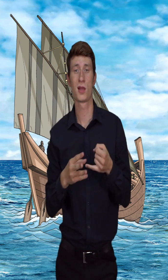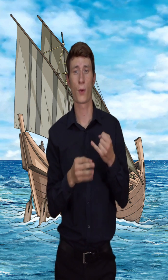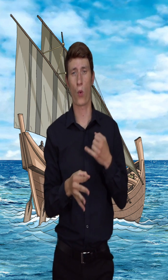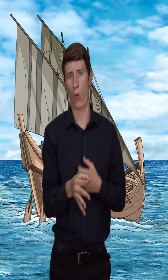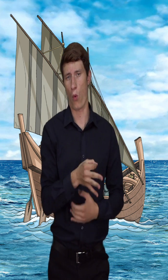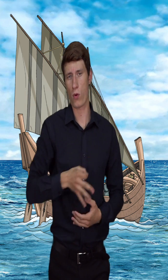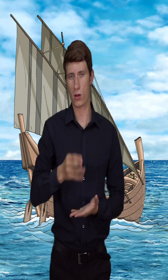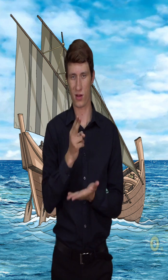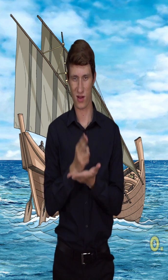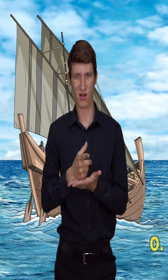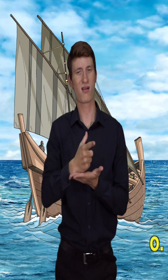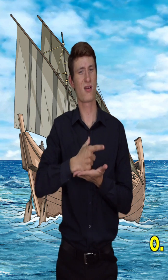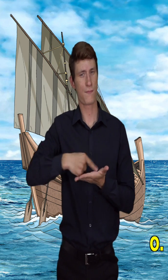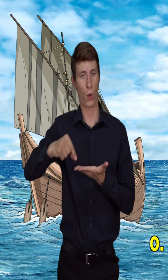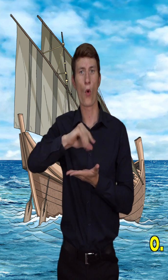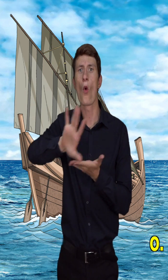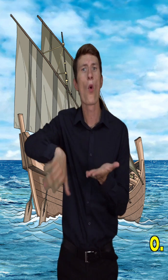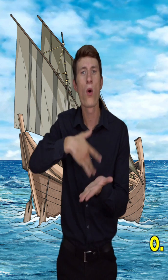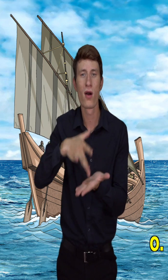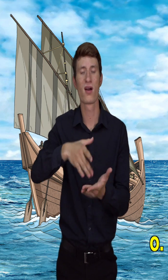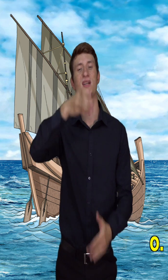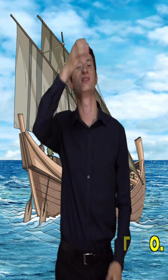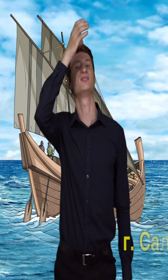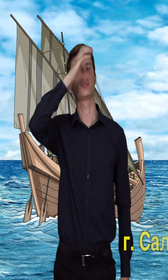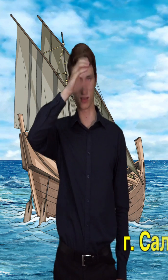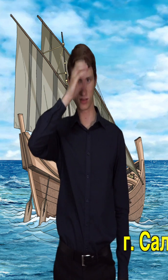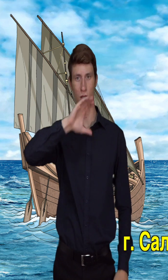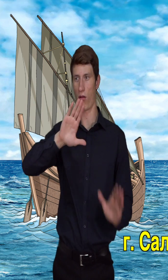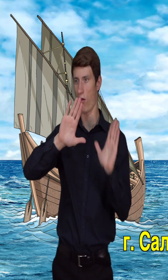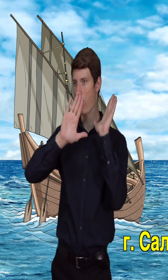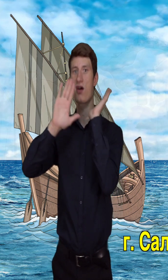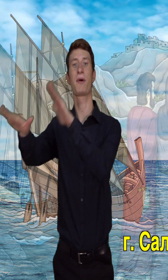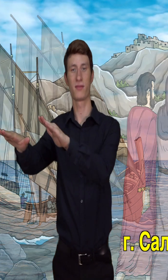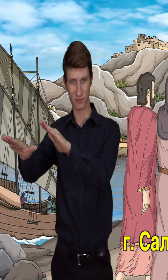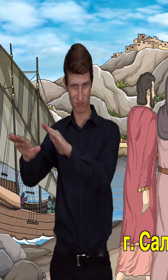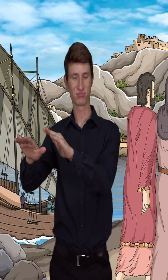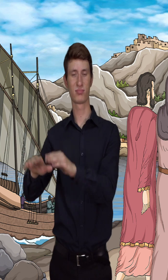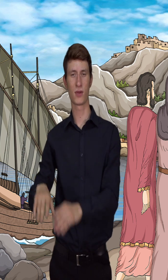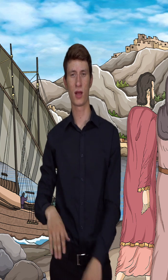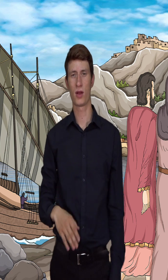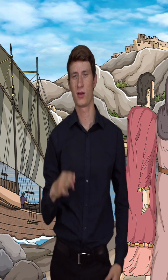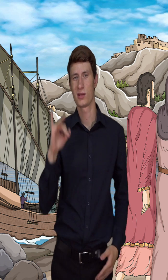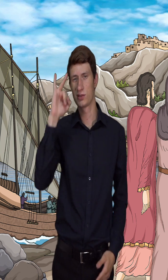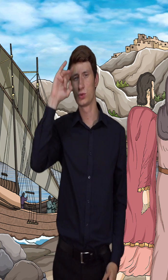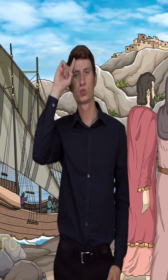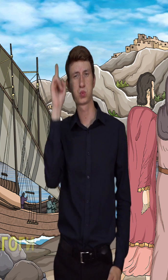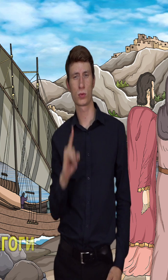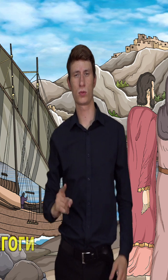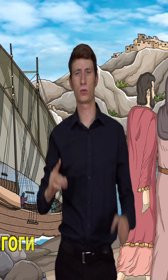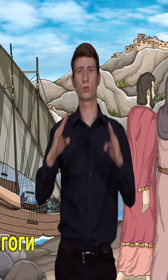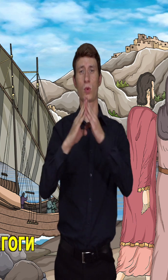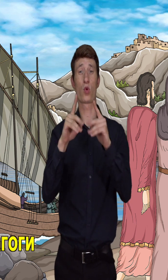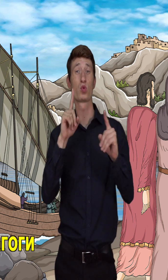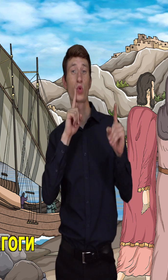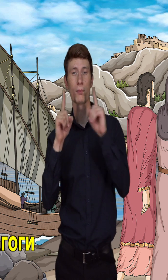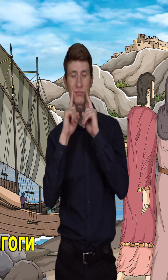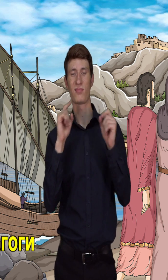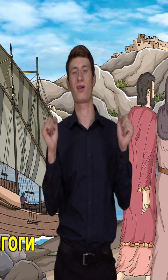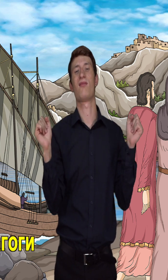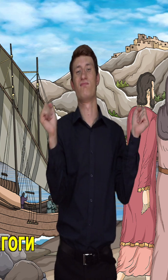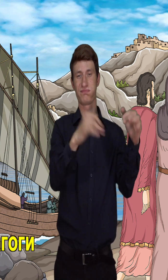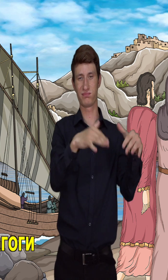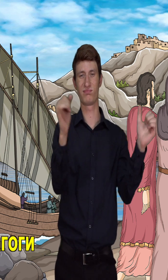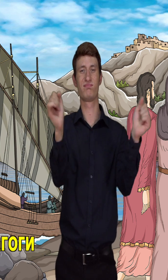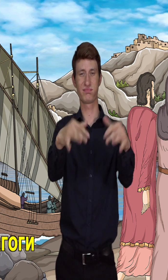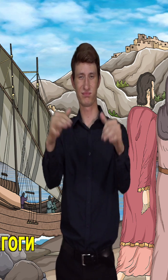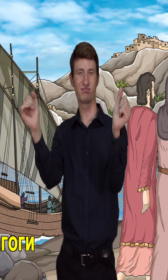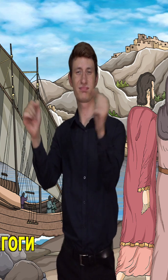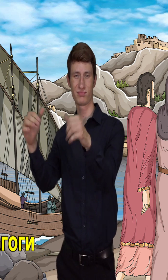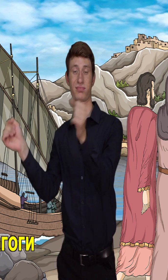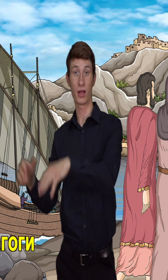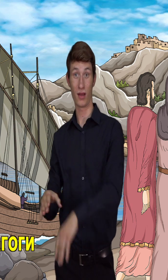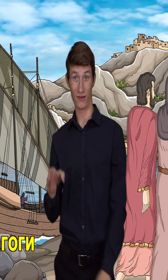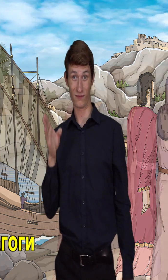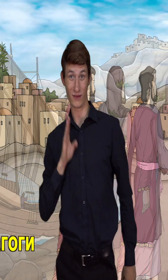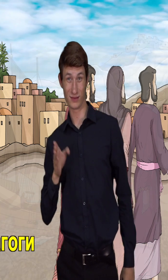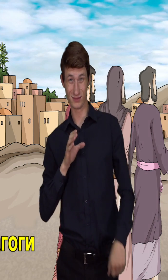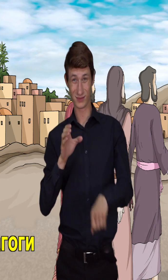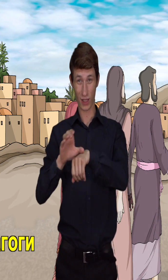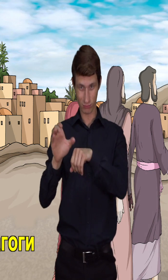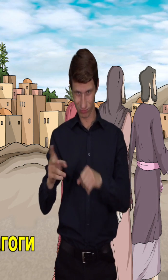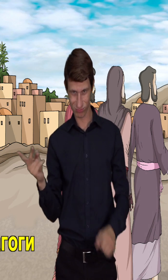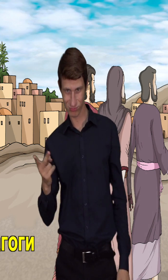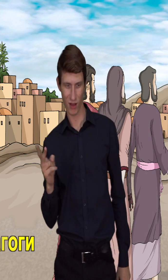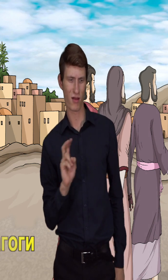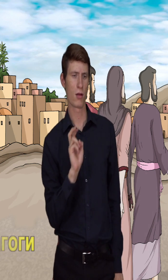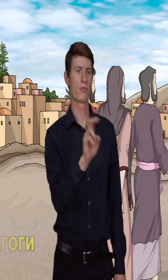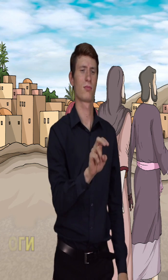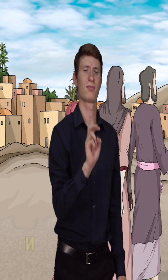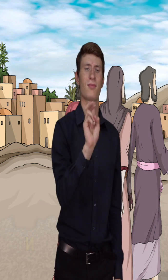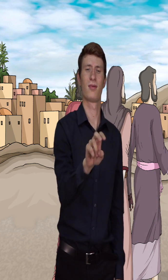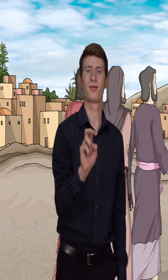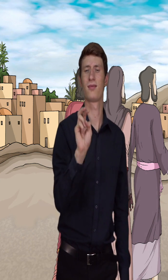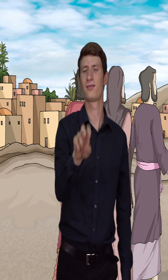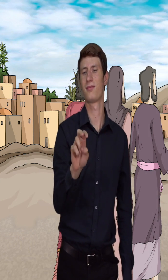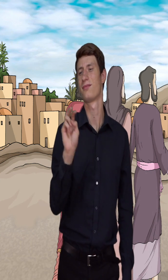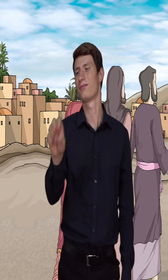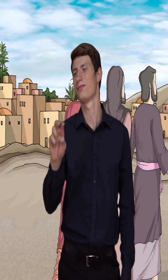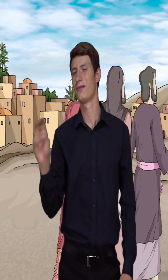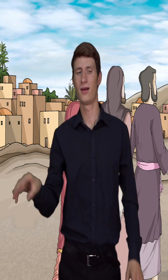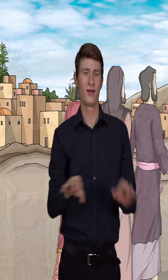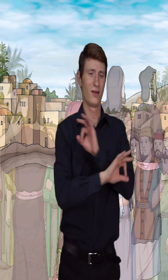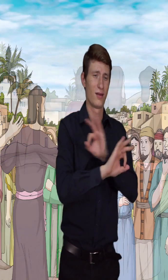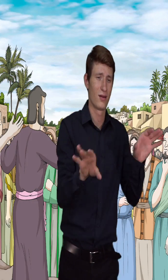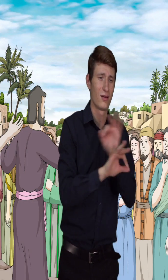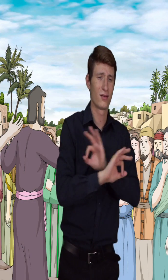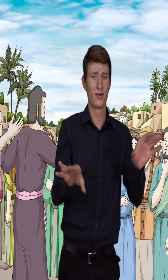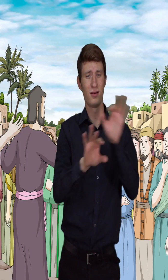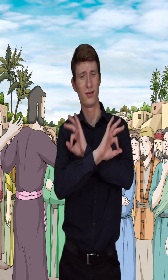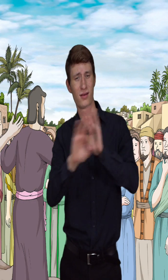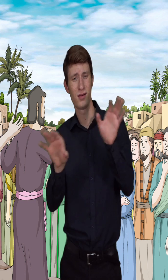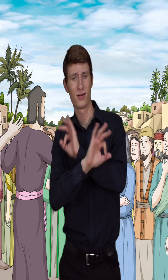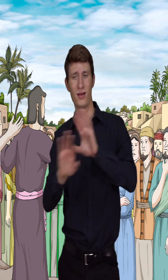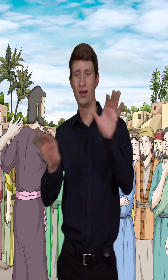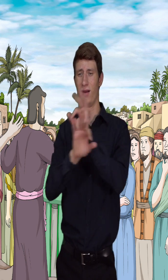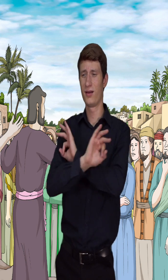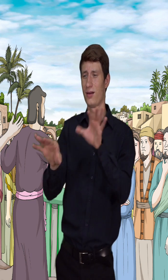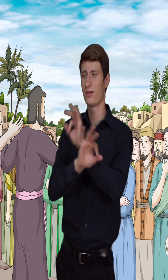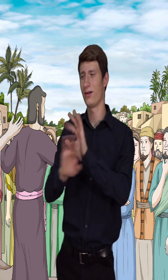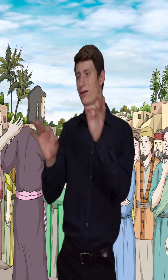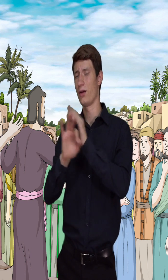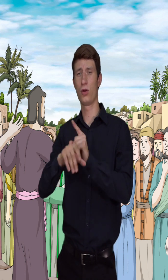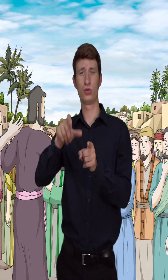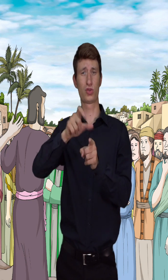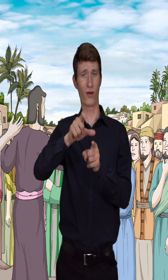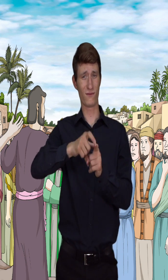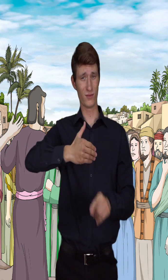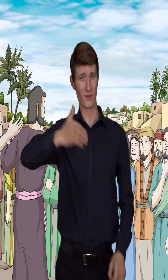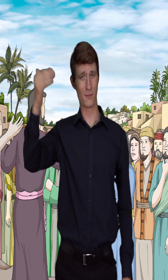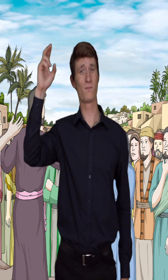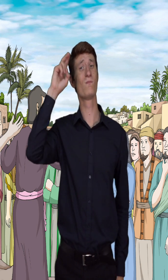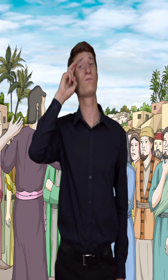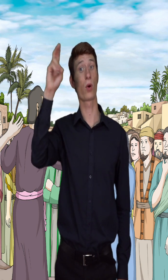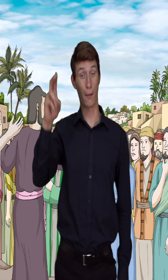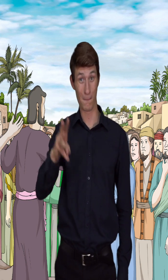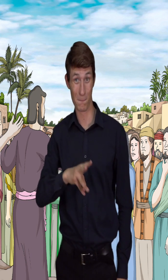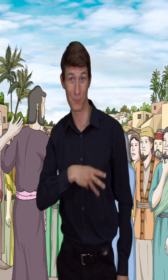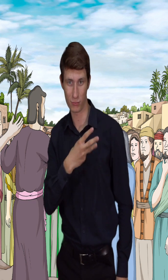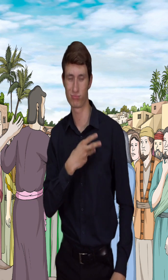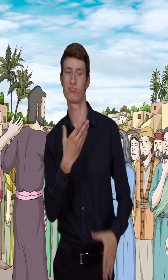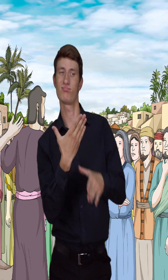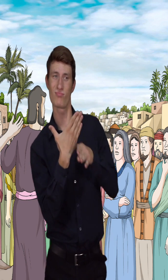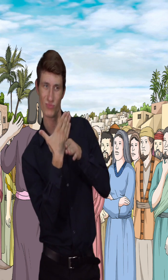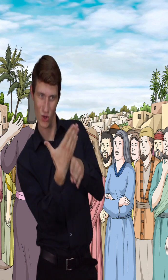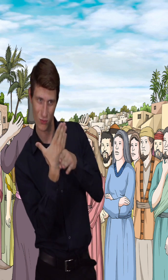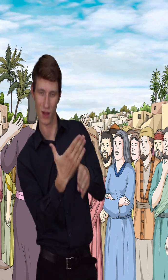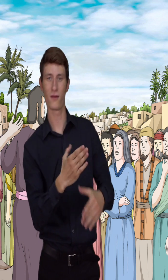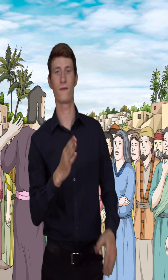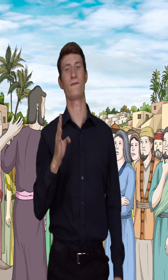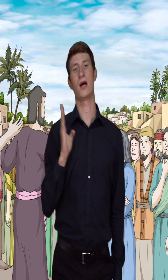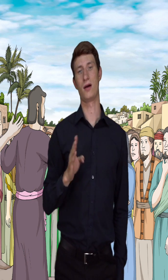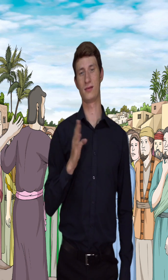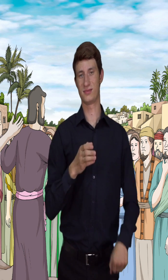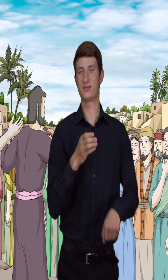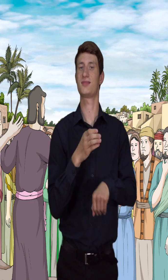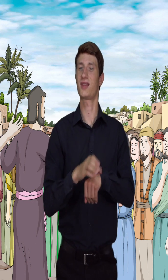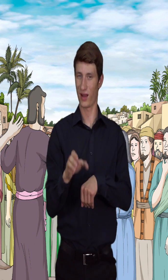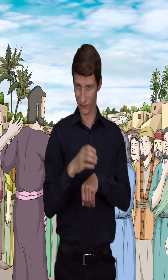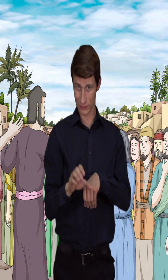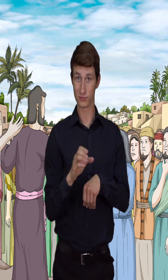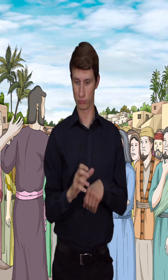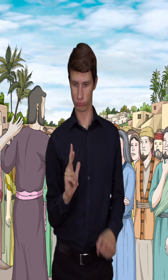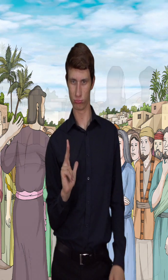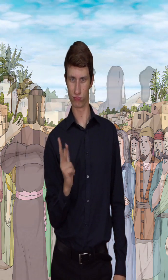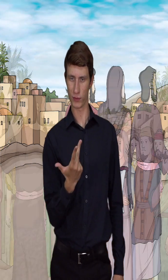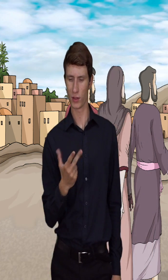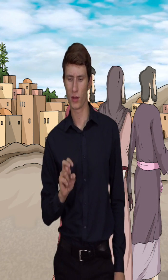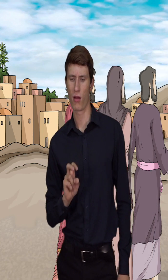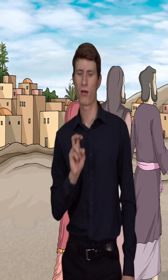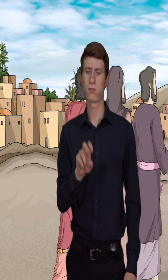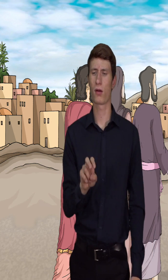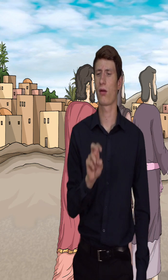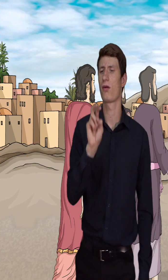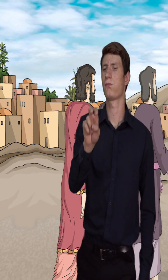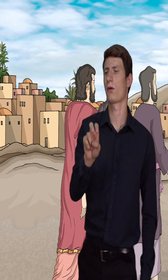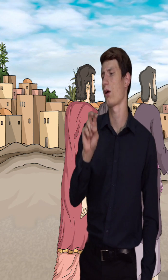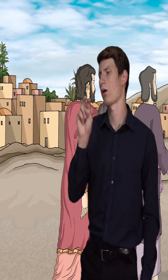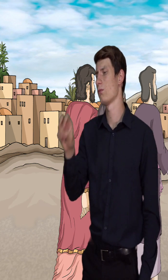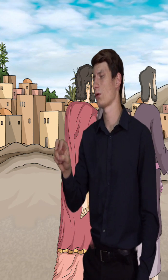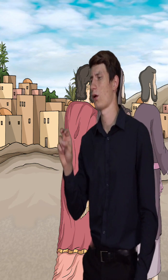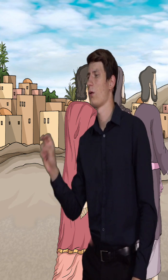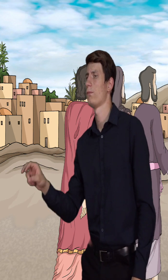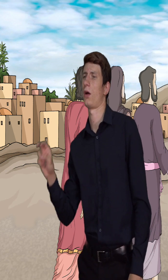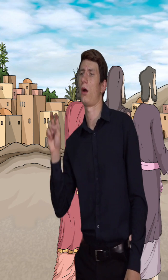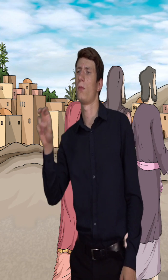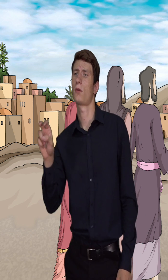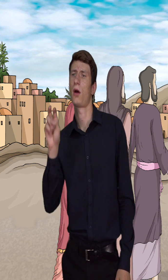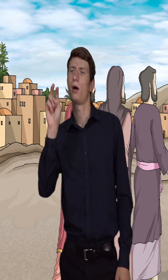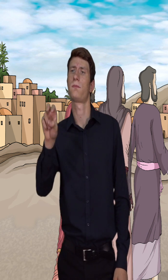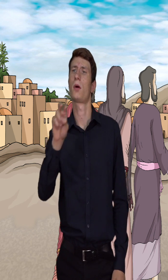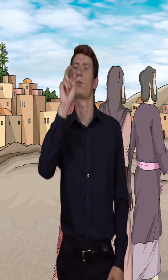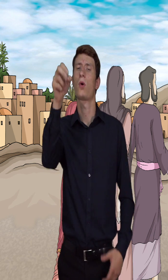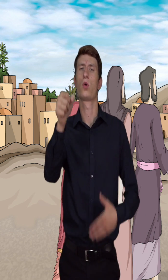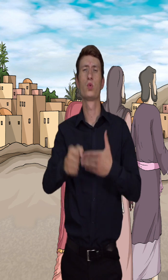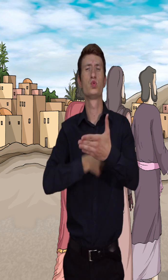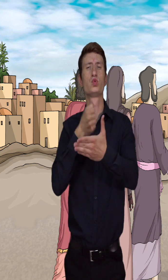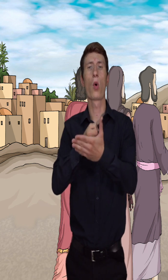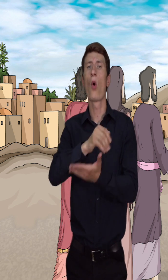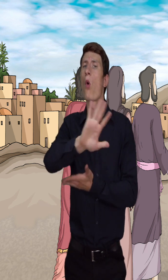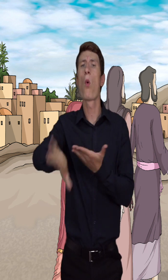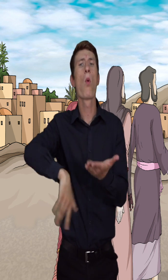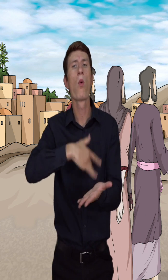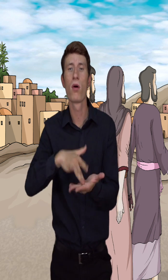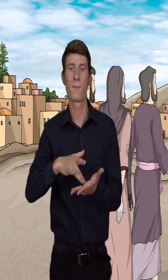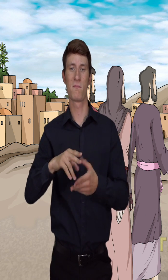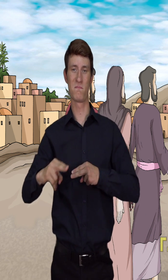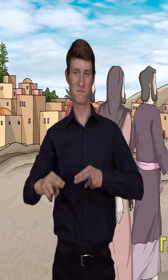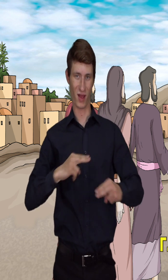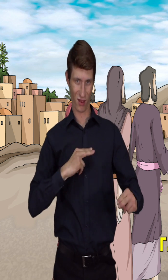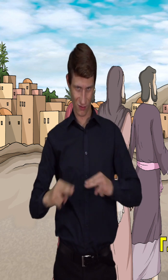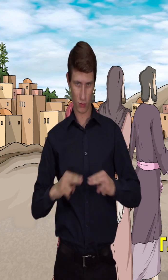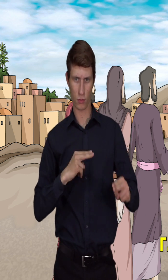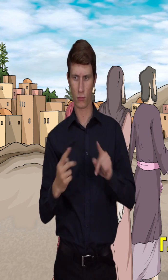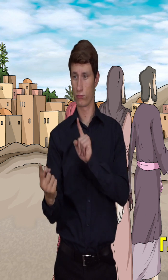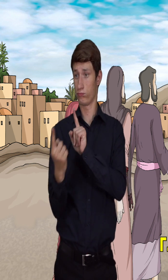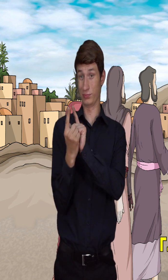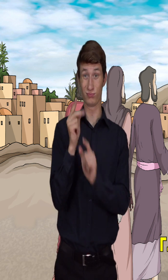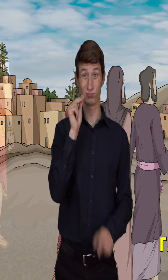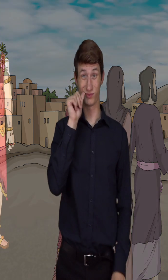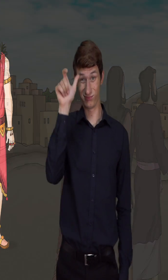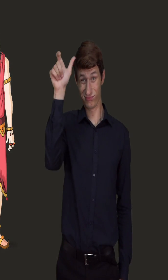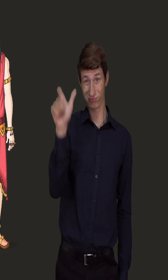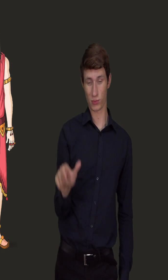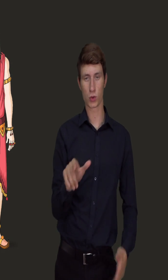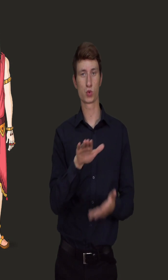When they arrived at Salamis, they proclaimed the word of God in the Jewish synagogues. And John was with them as their helper.